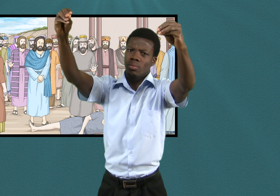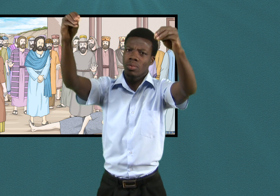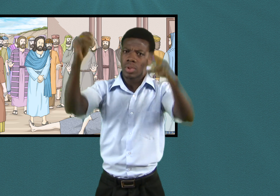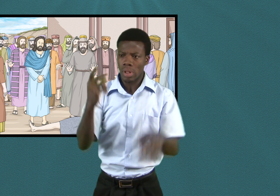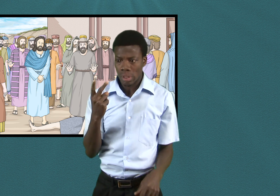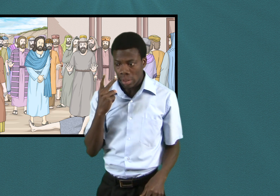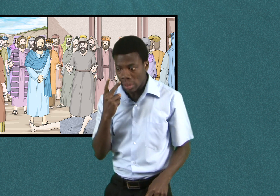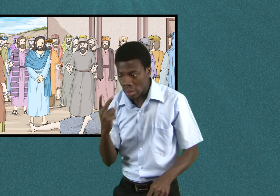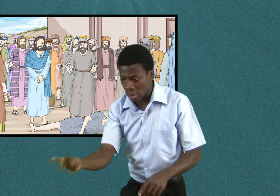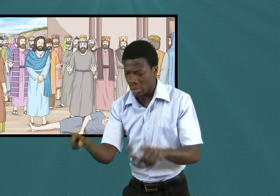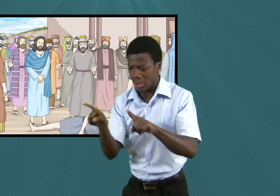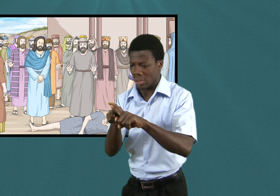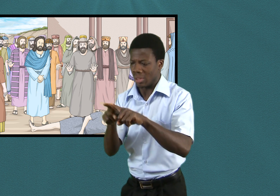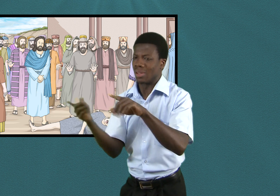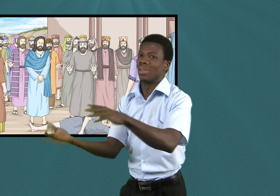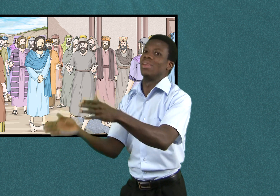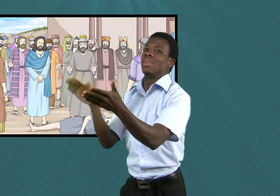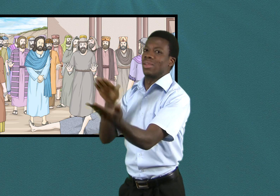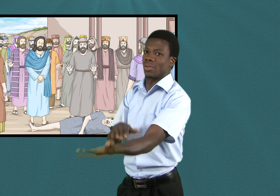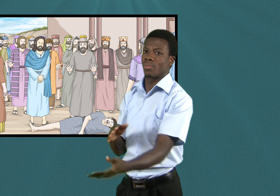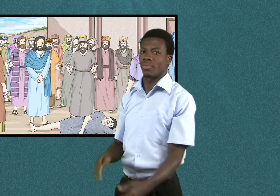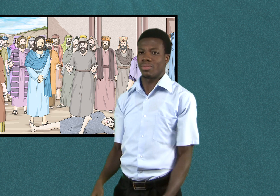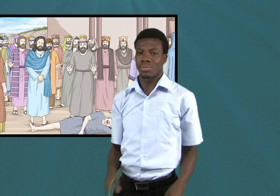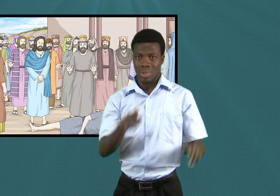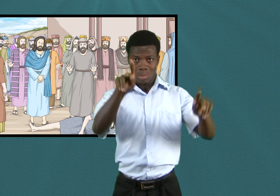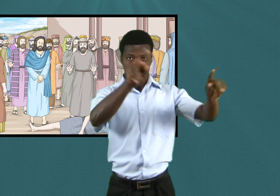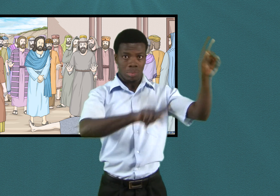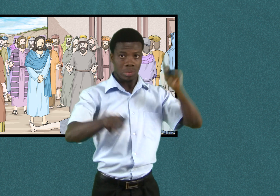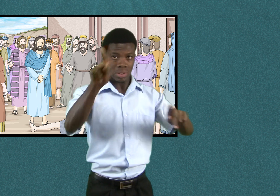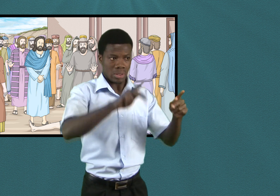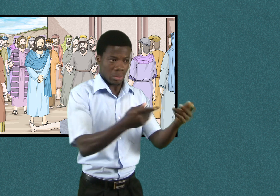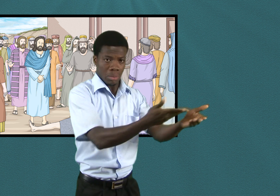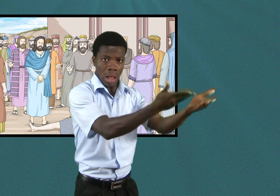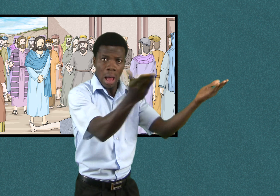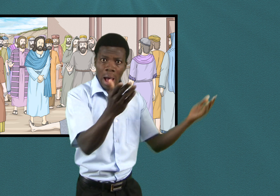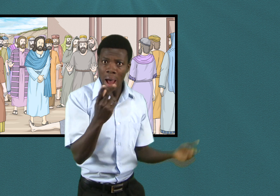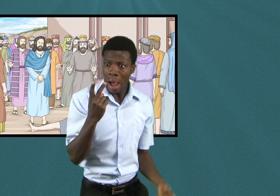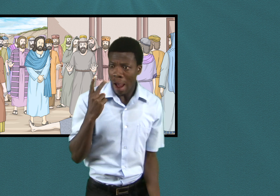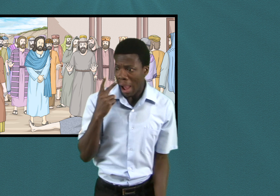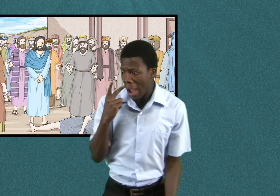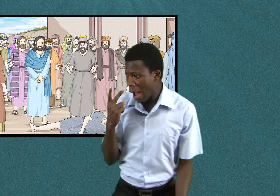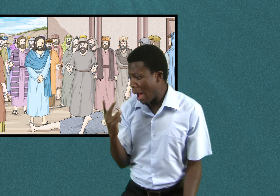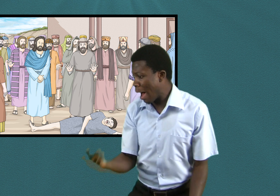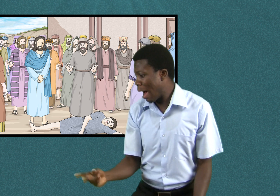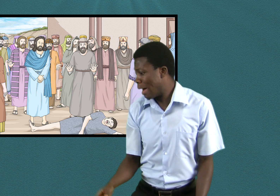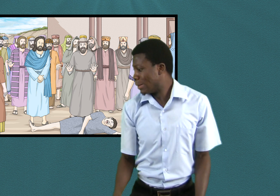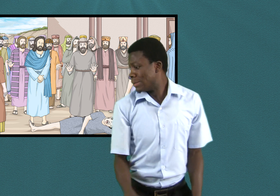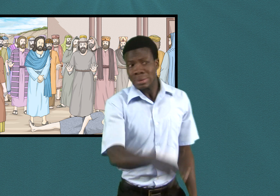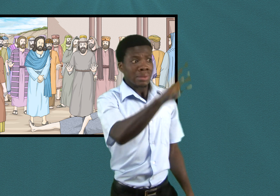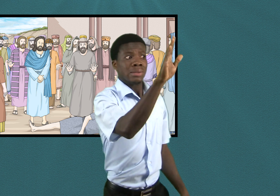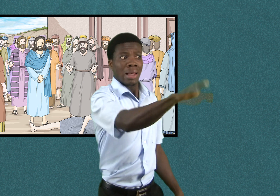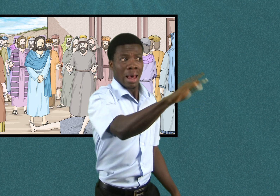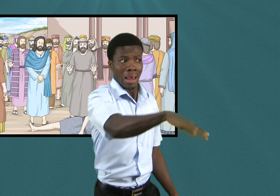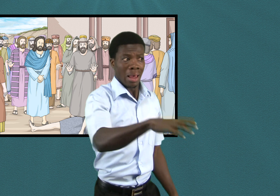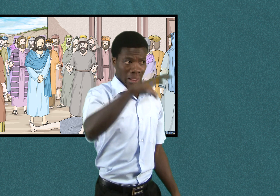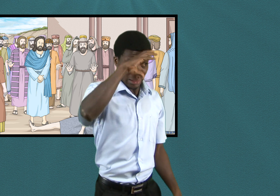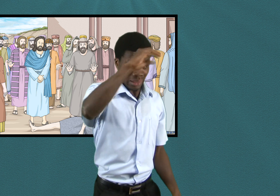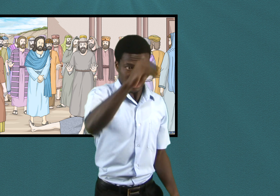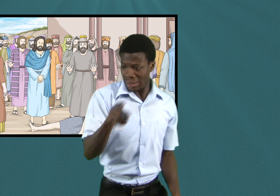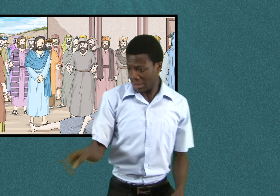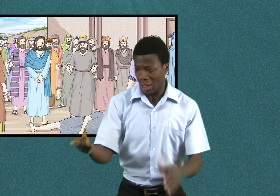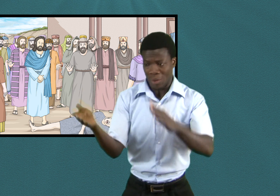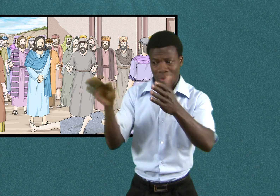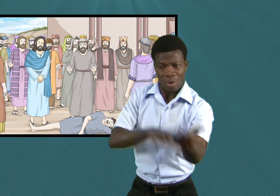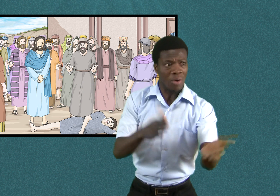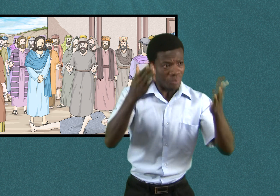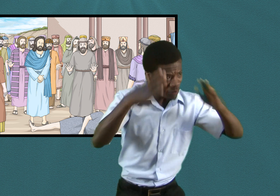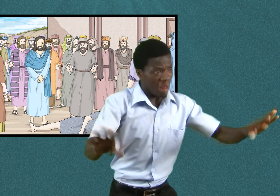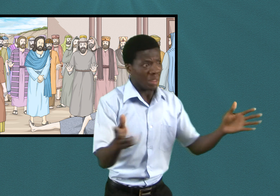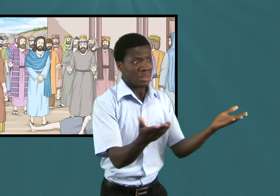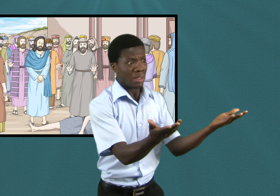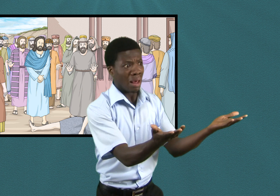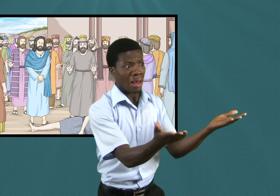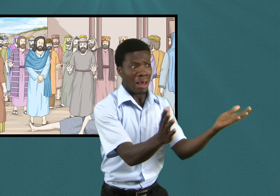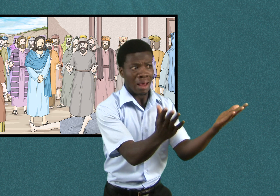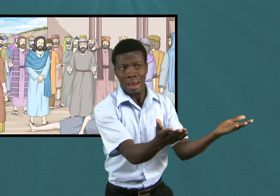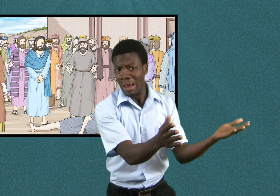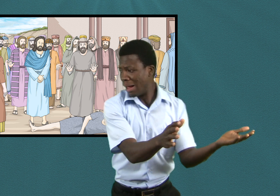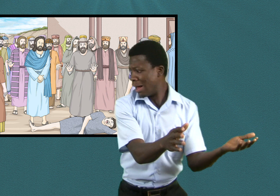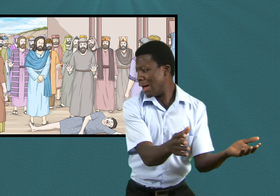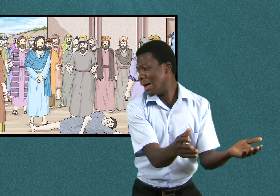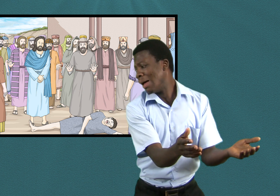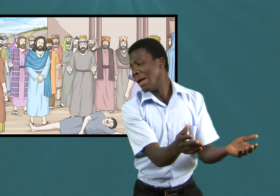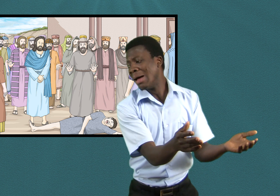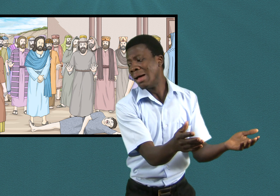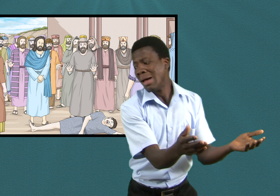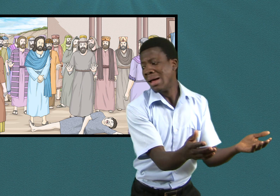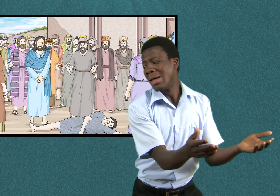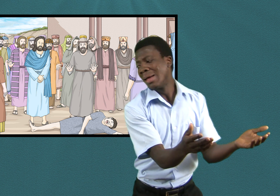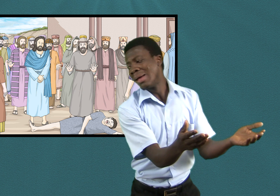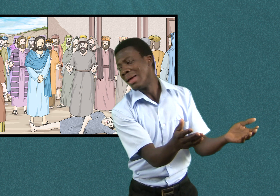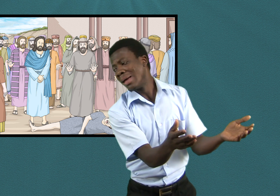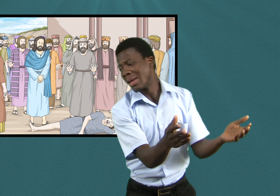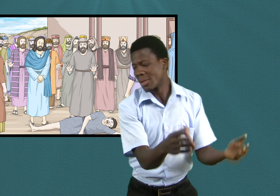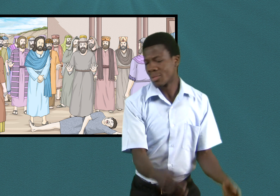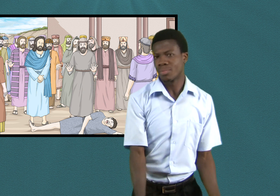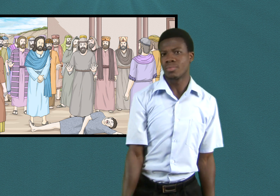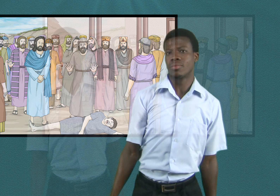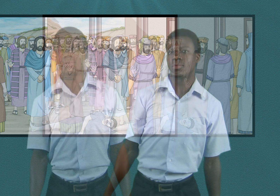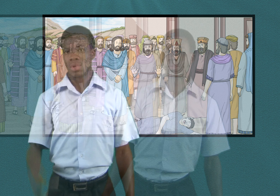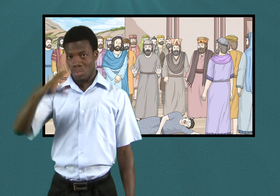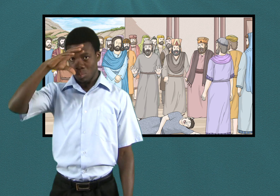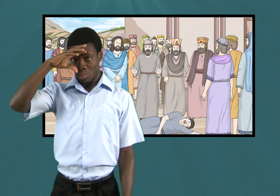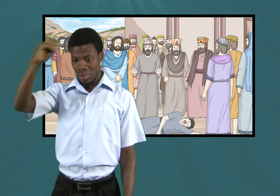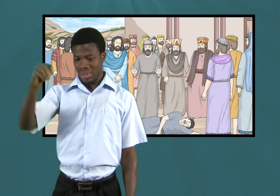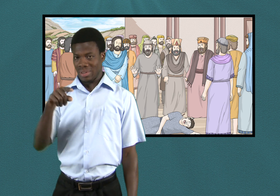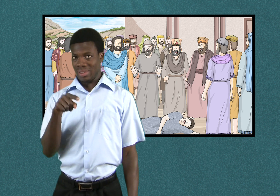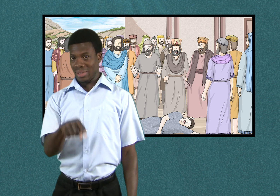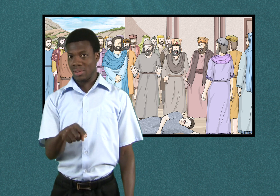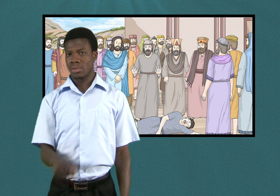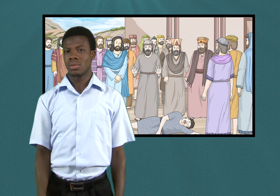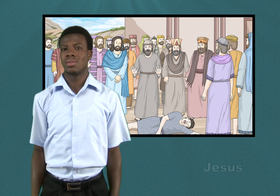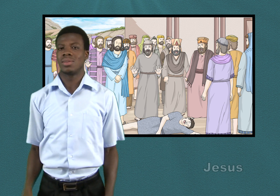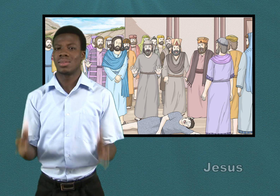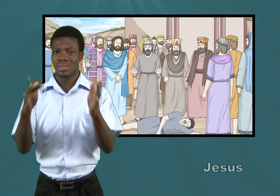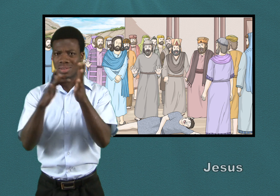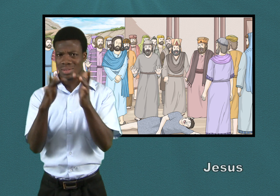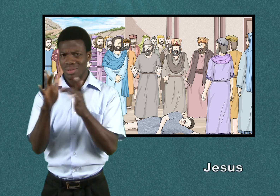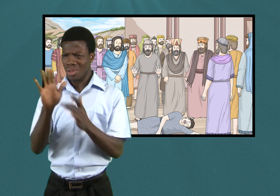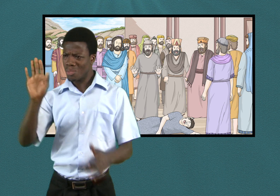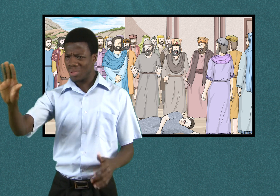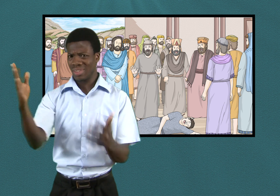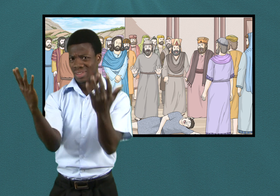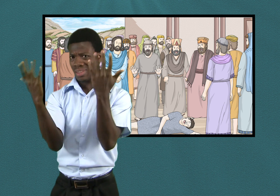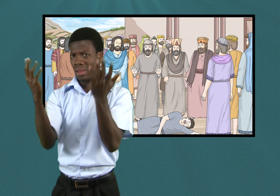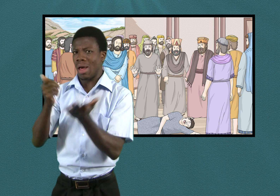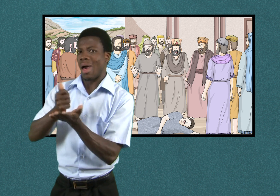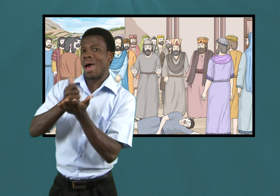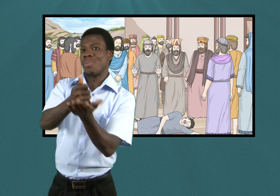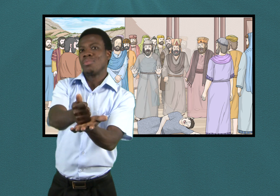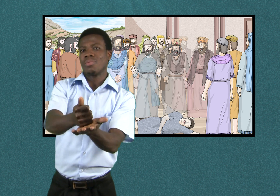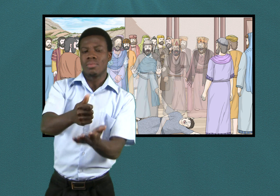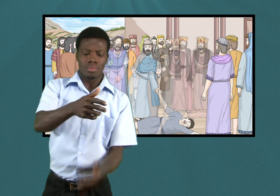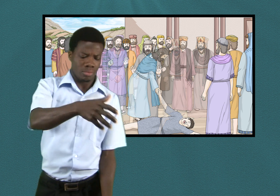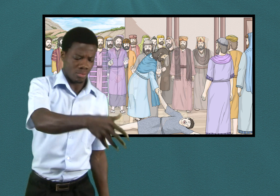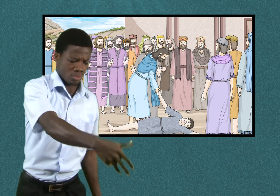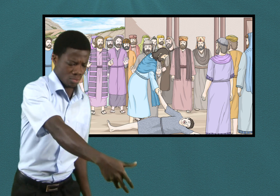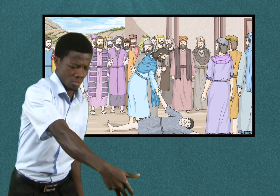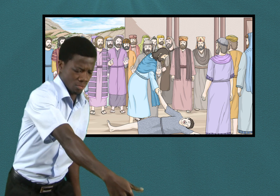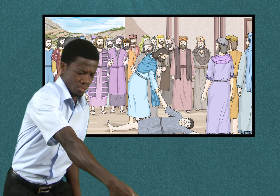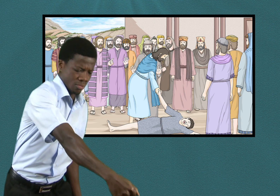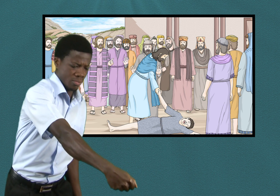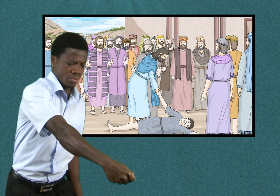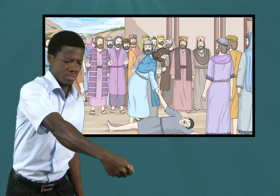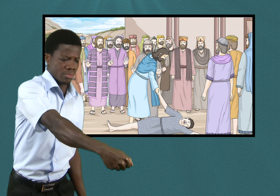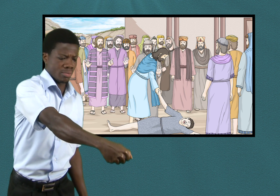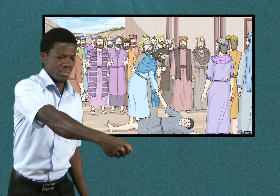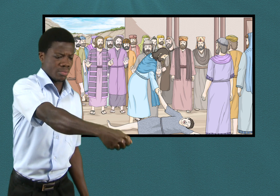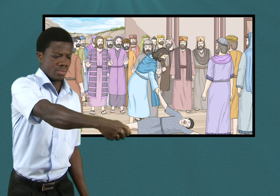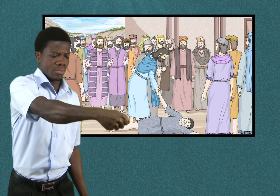The boy became like a corpse, so that many said, “He is dead.”